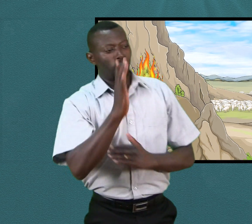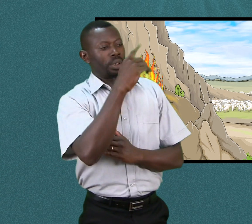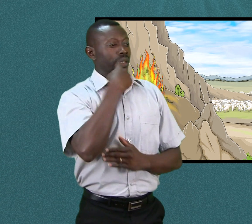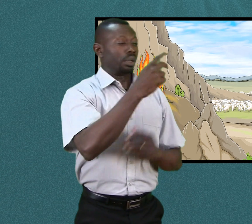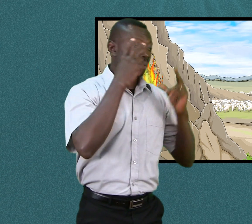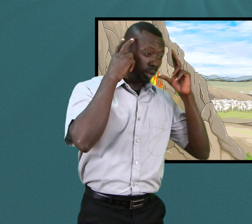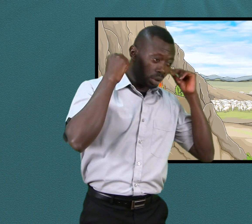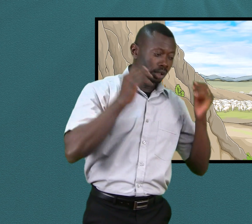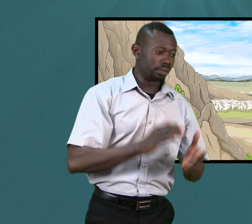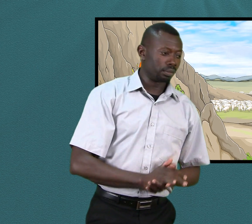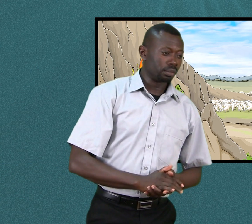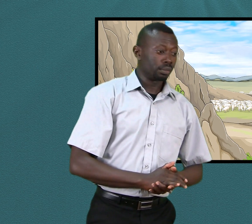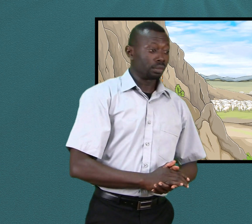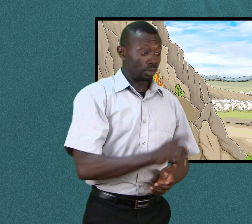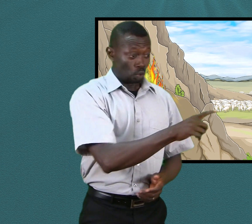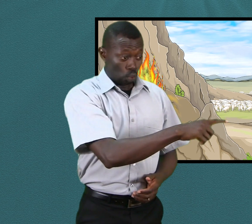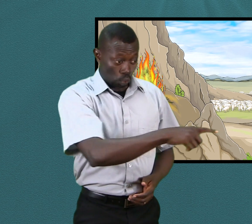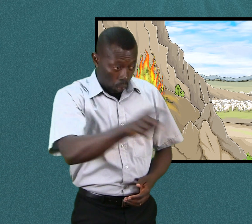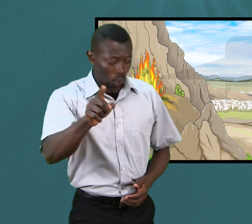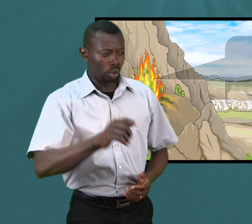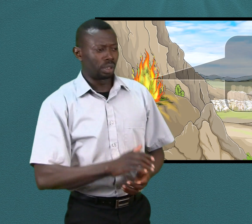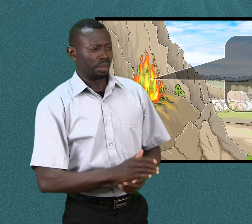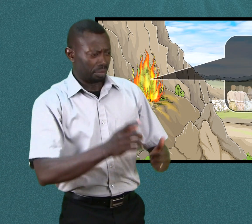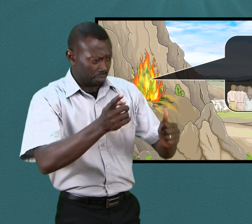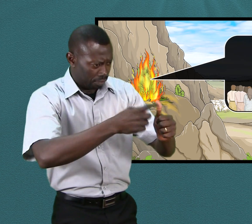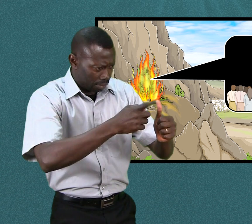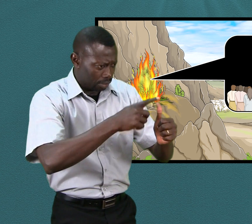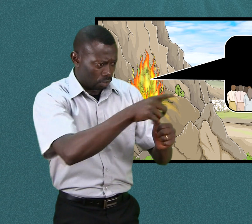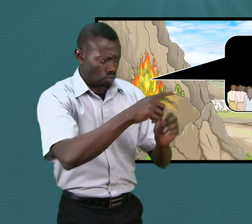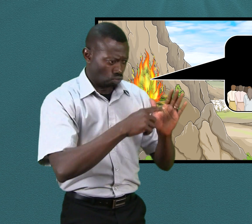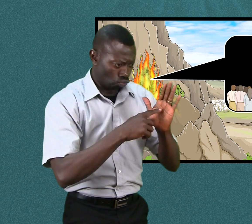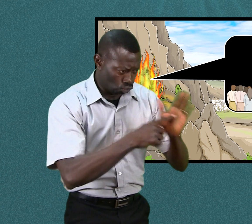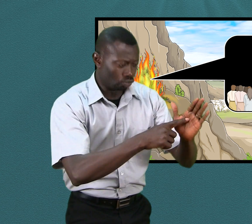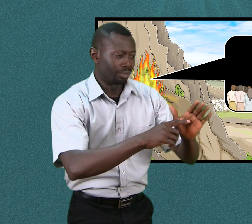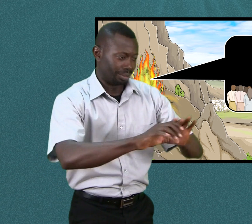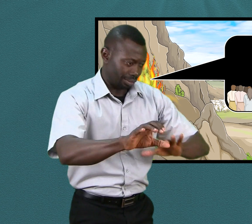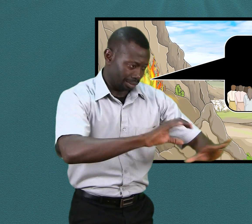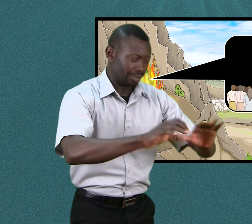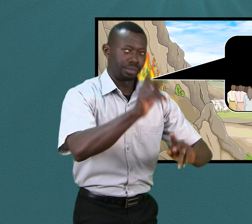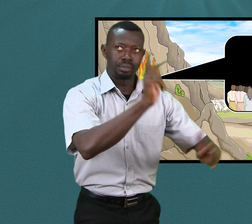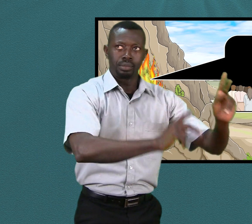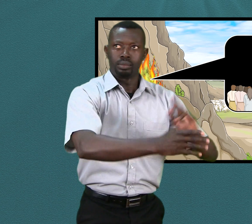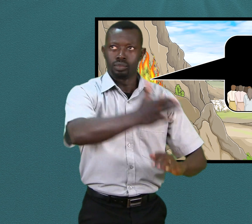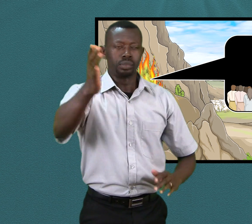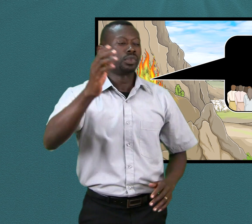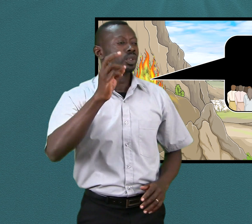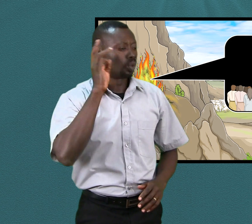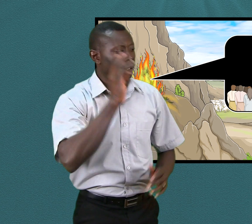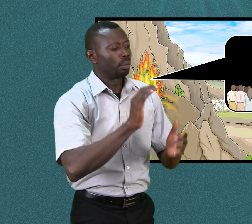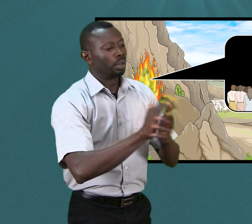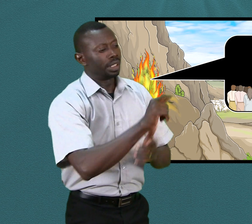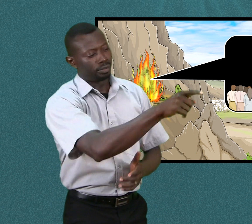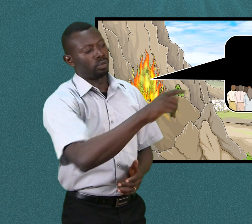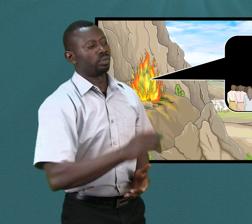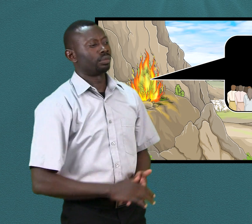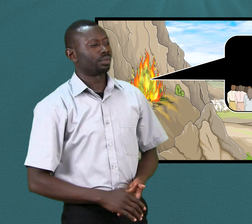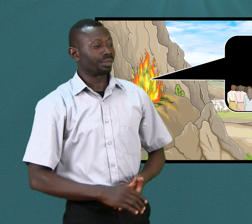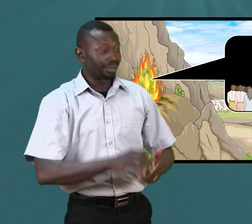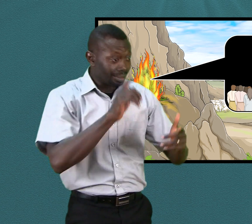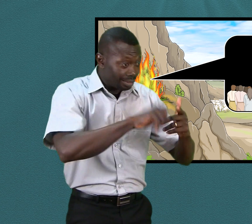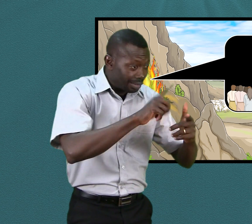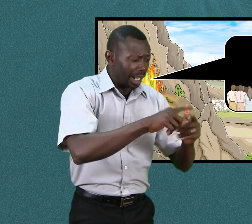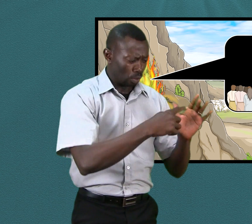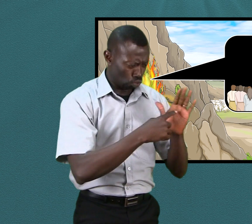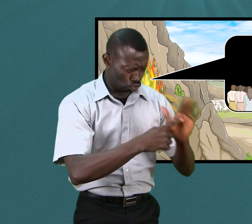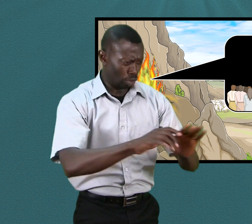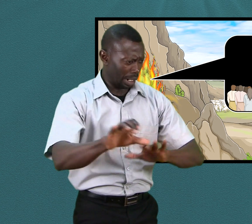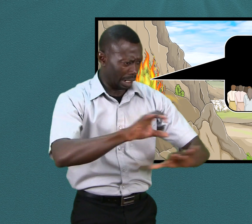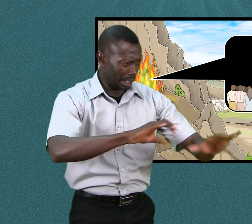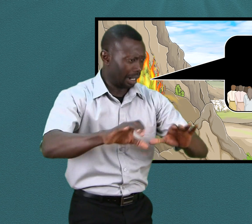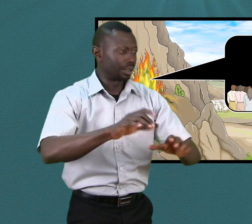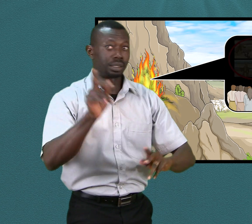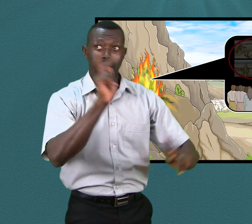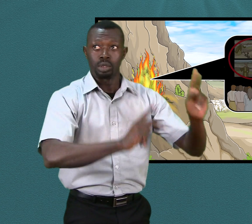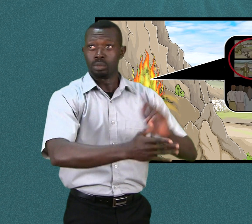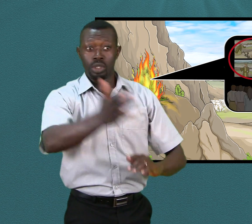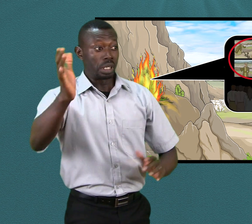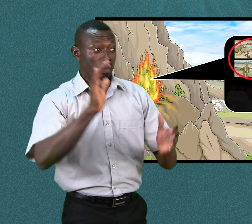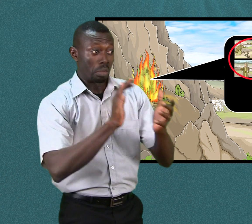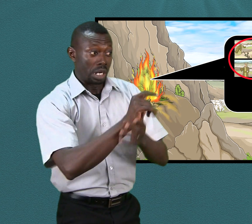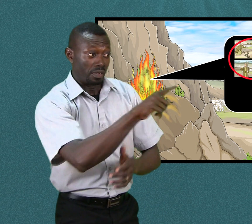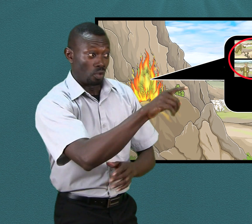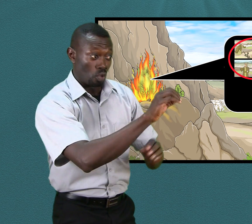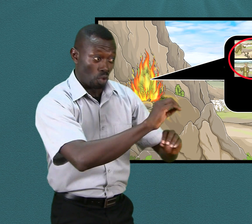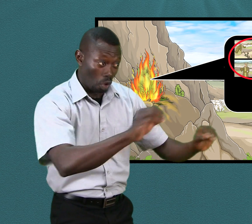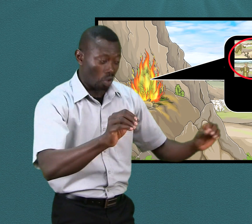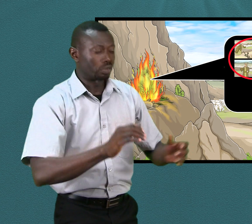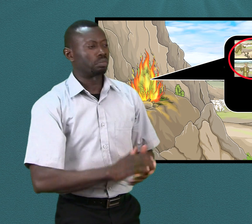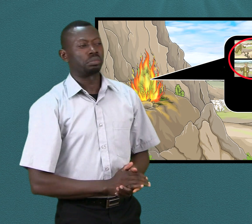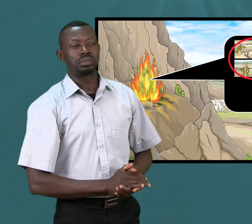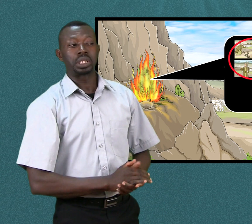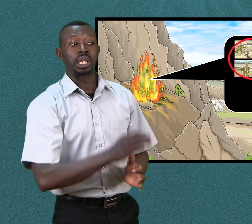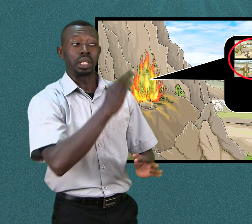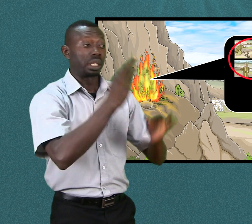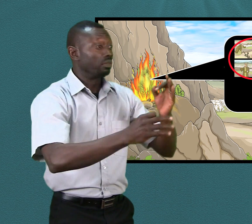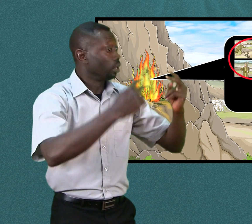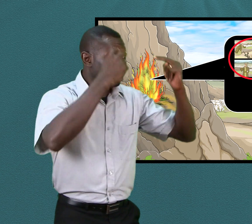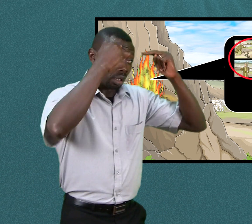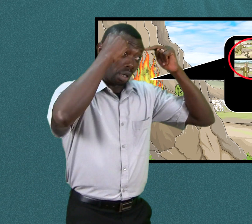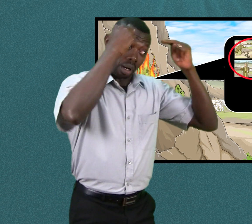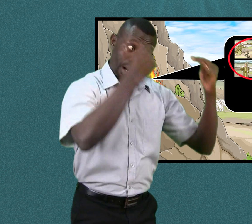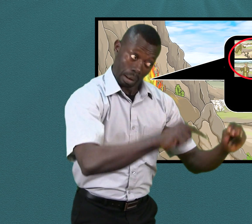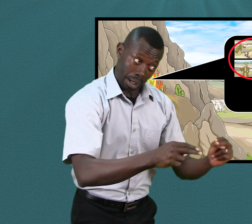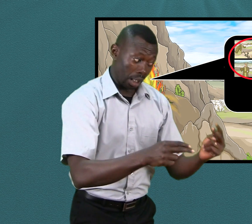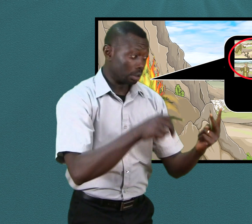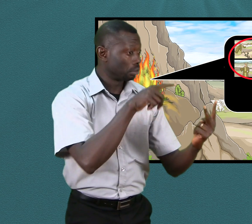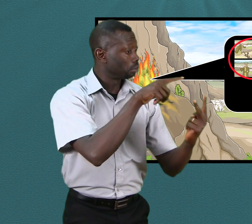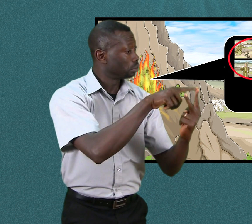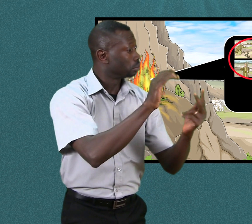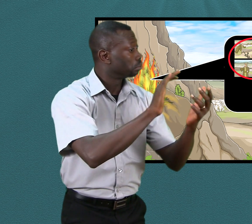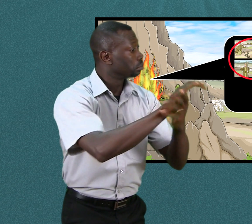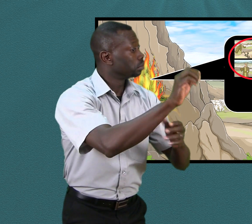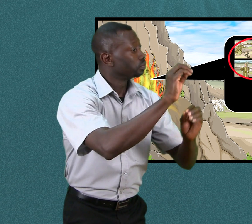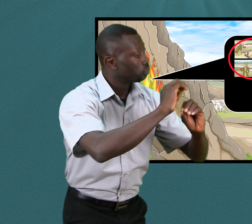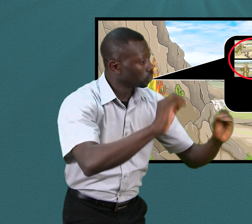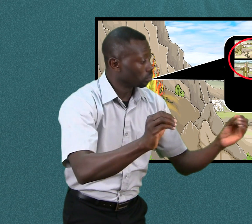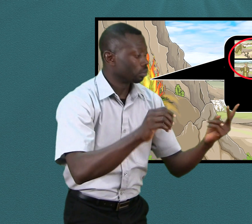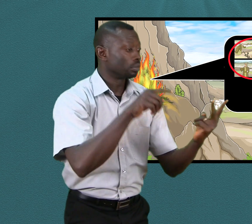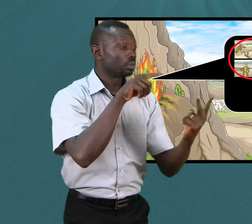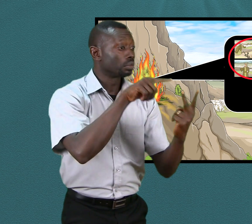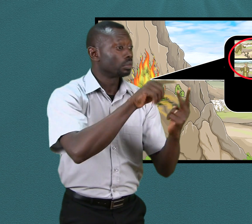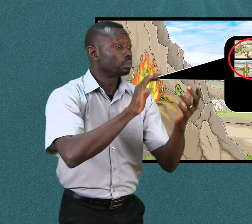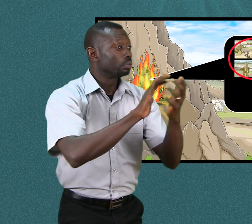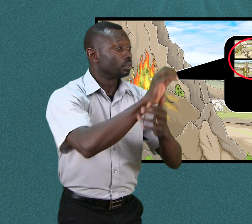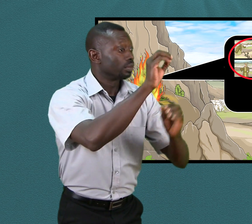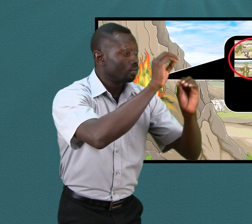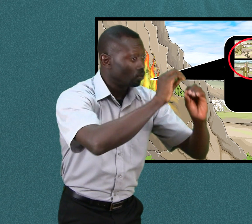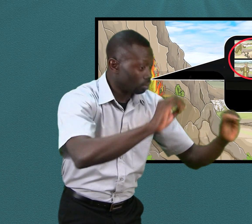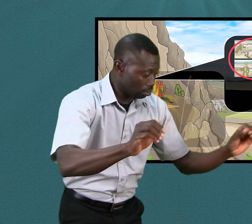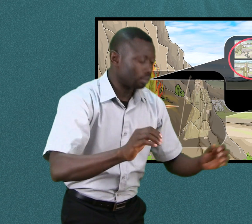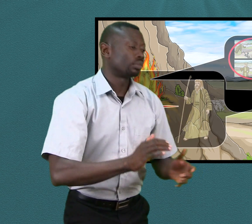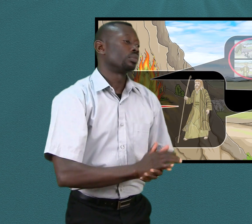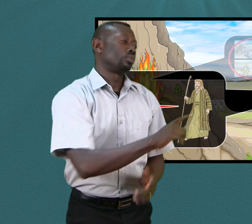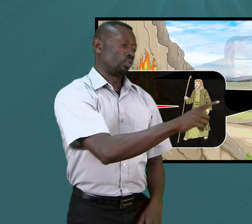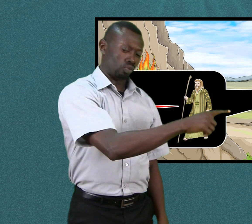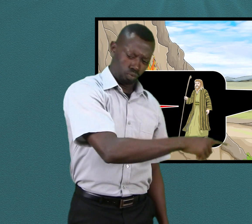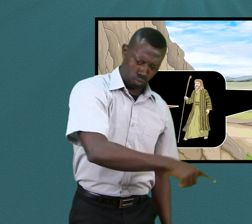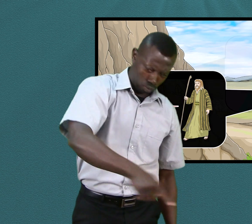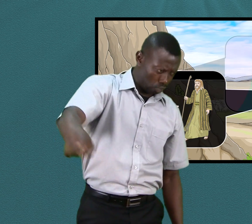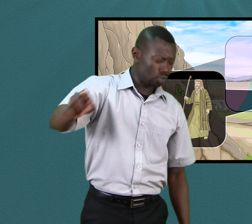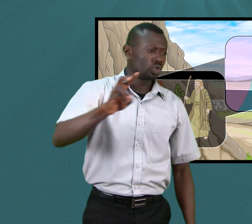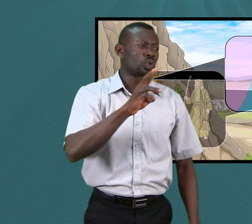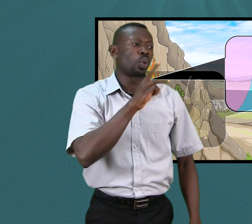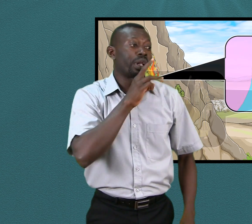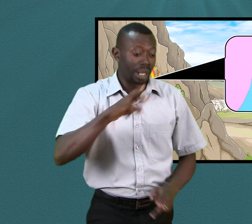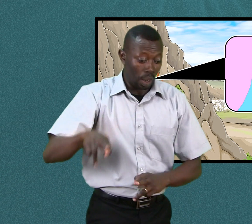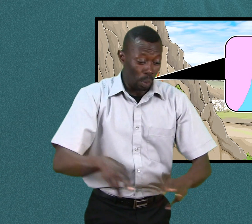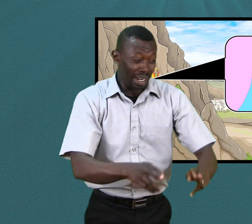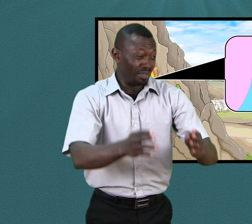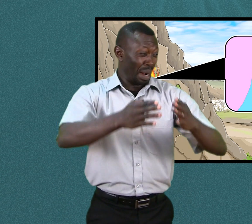And the LORD said, “If they refuse to believe you or heed the witness of the first sign, they may believe that of the second.